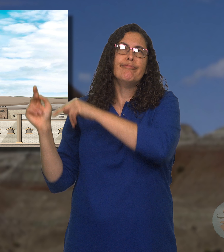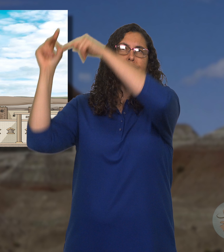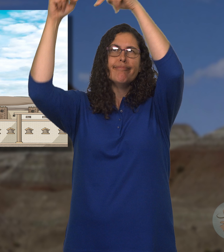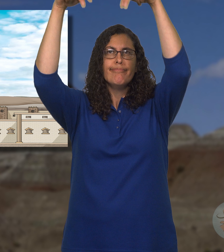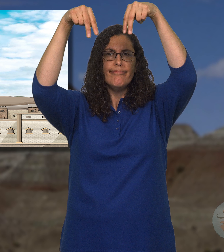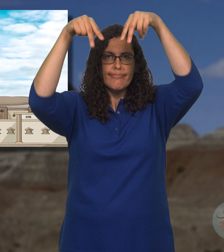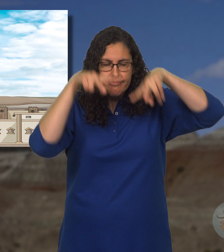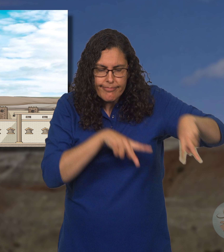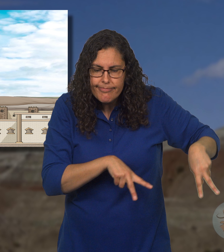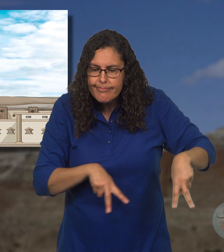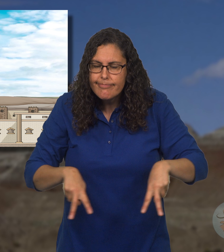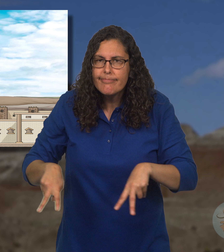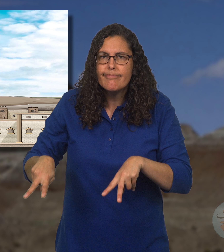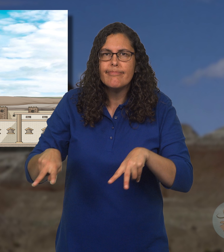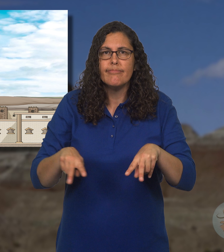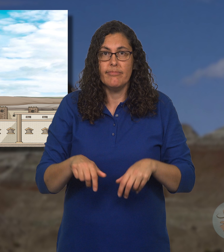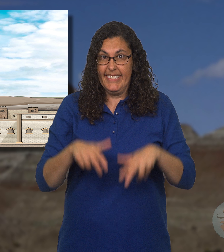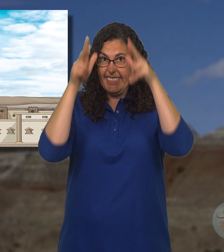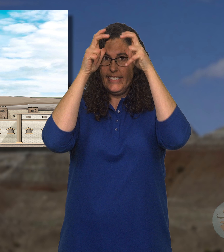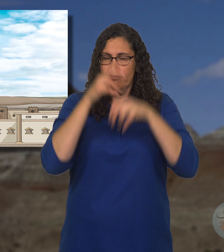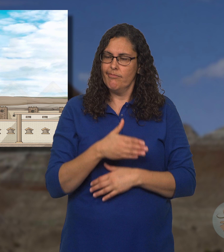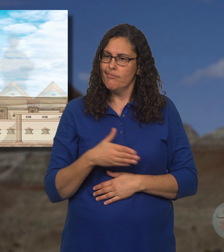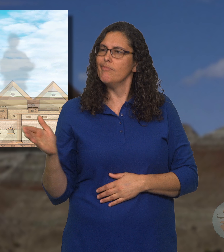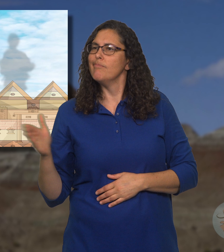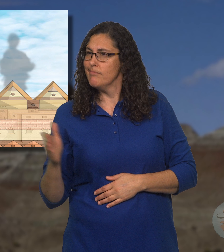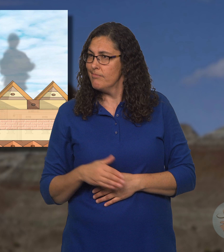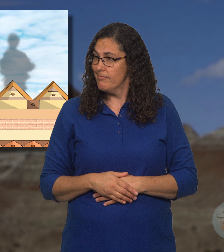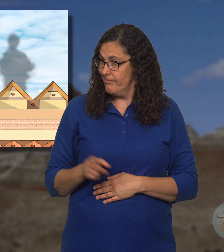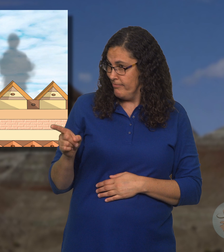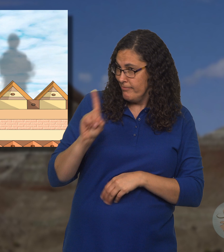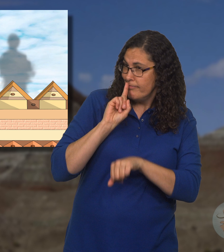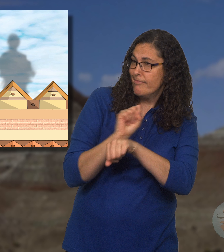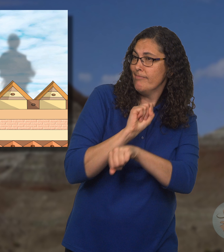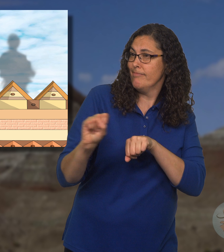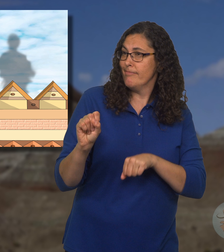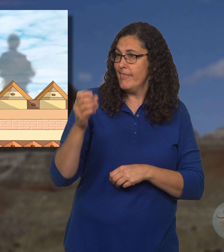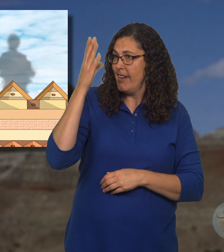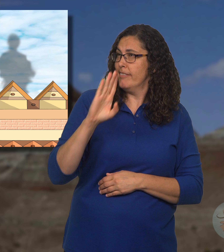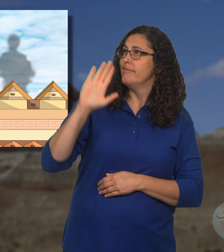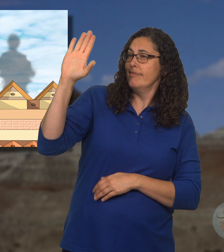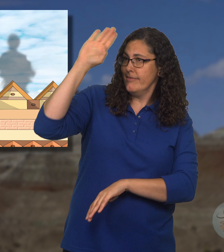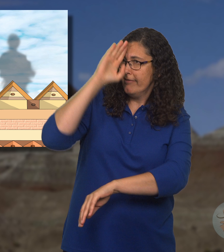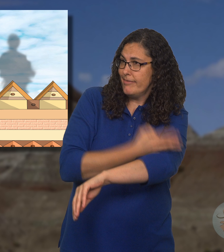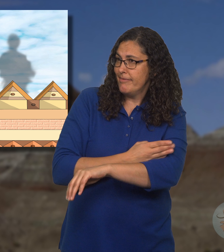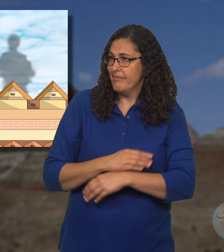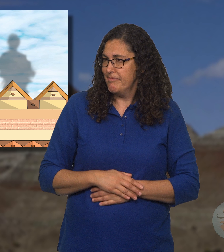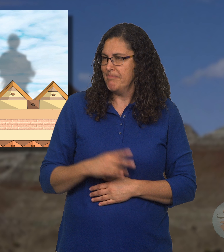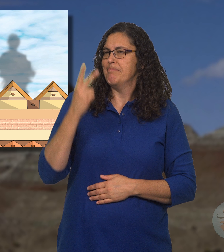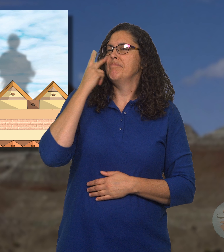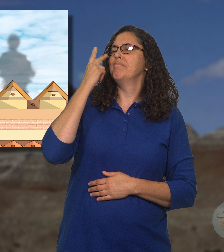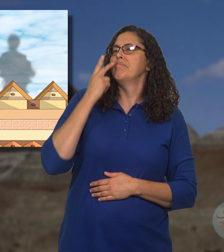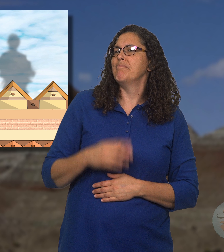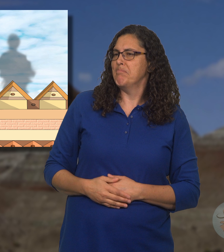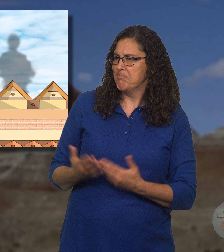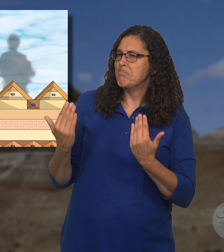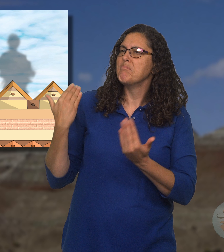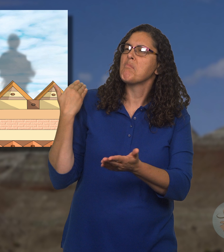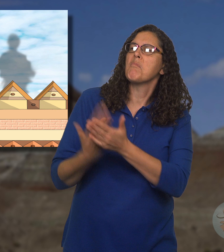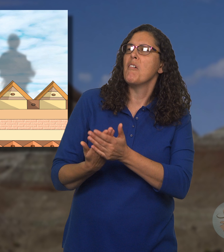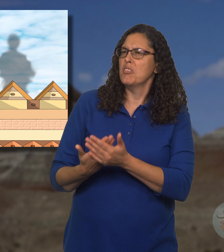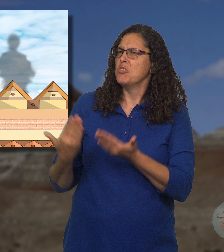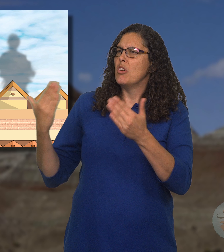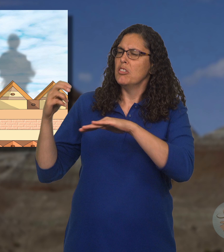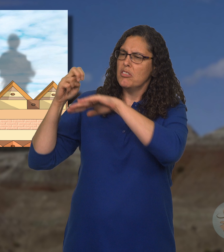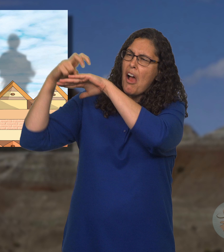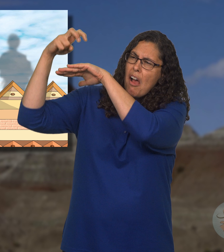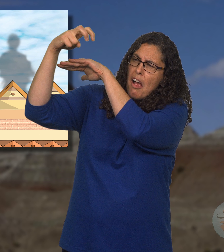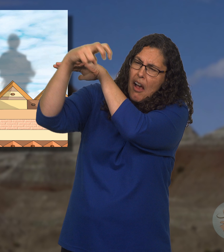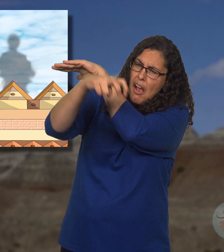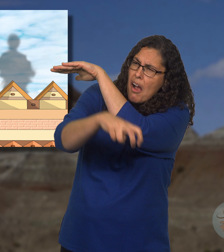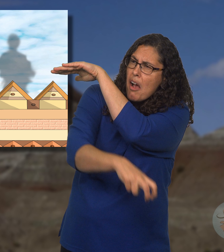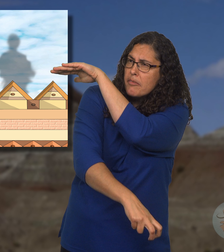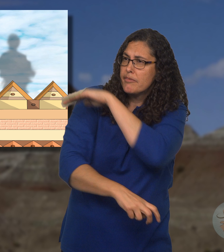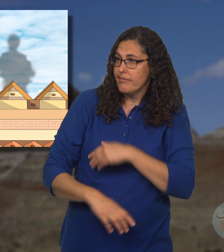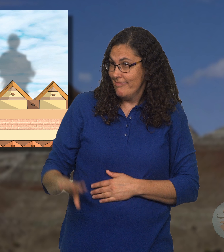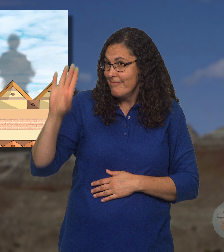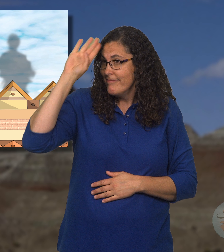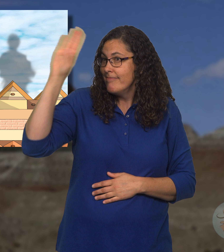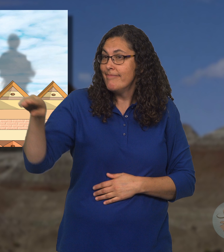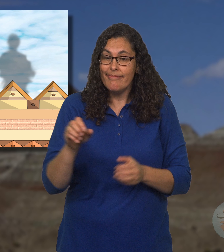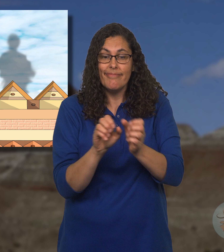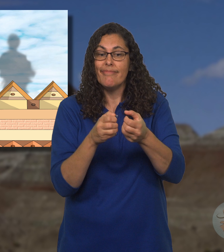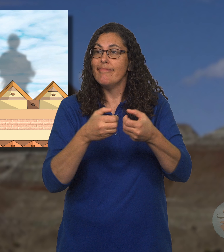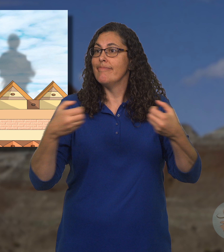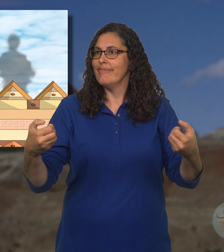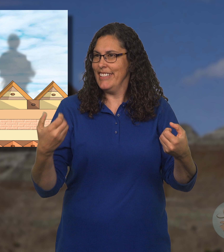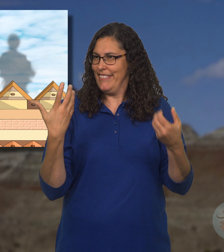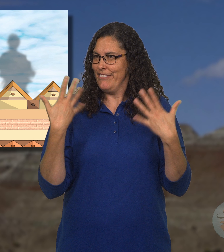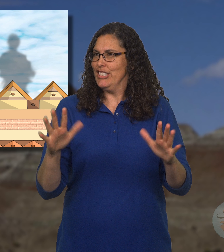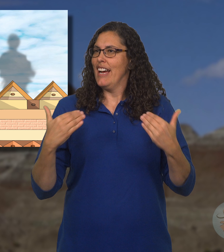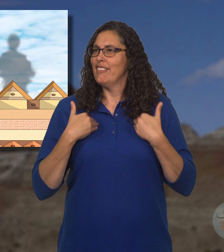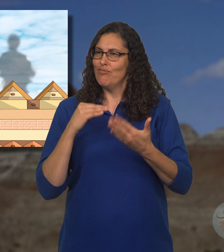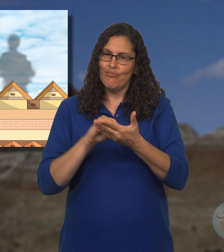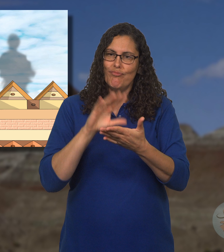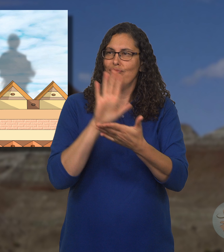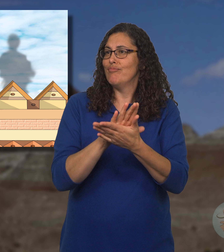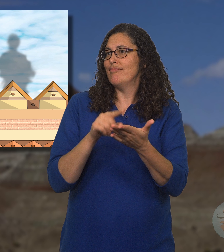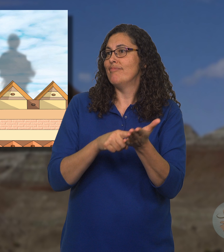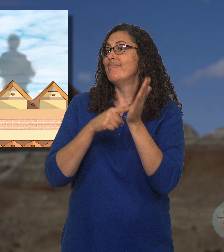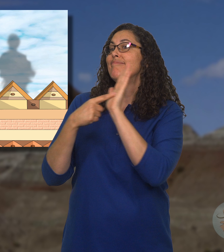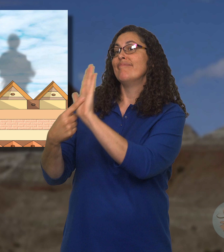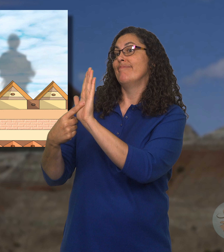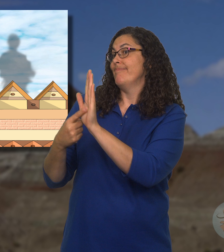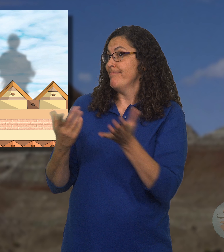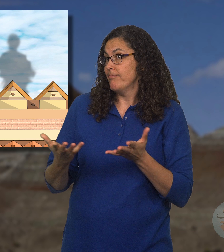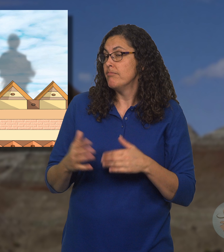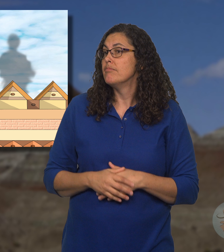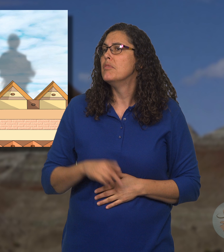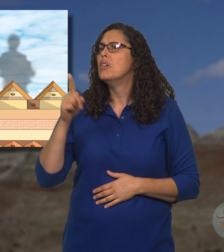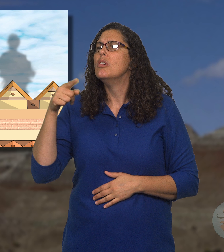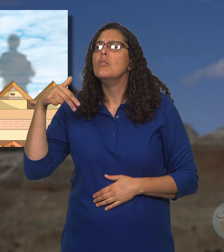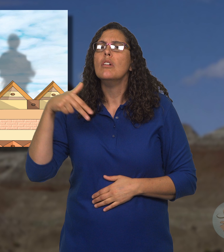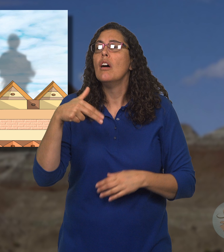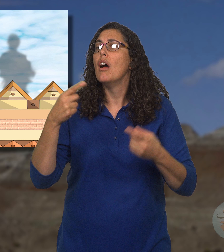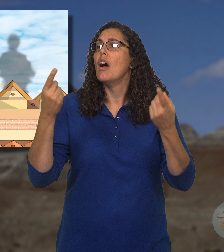“If You are the Son of God,” he said, “throw Yourself down.